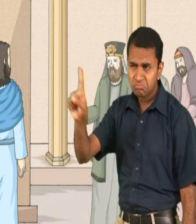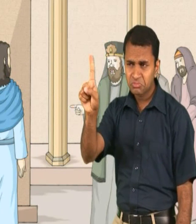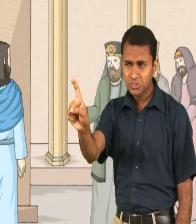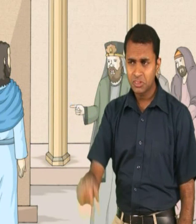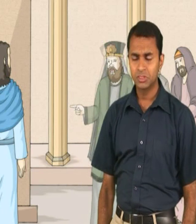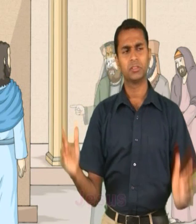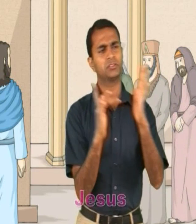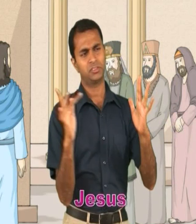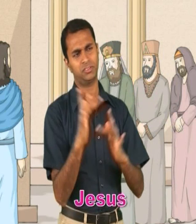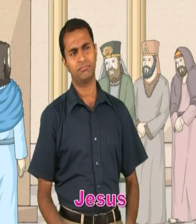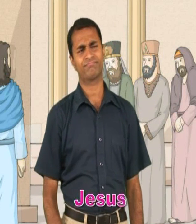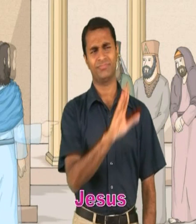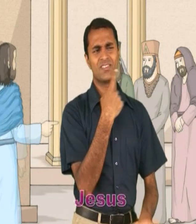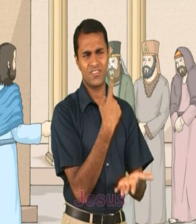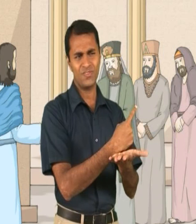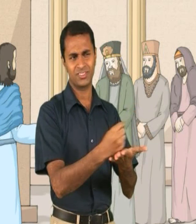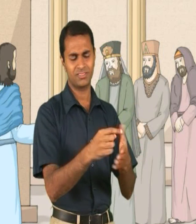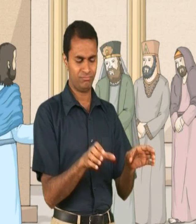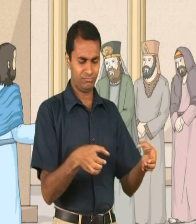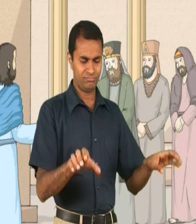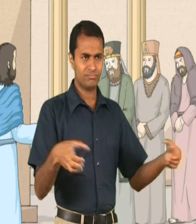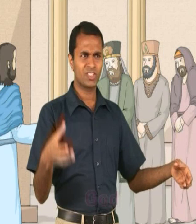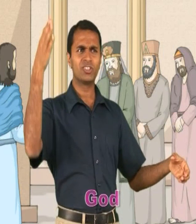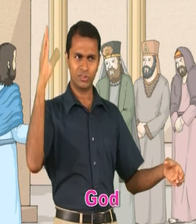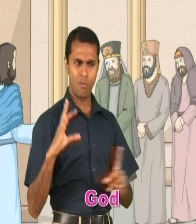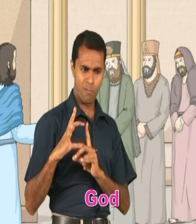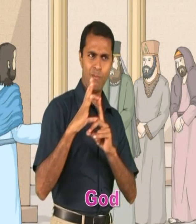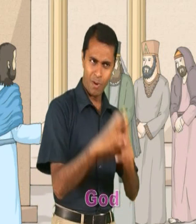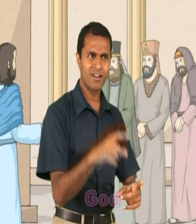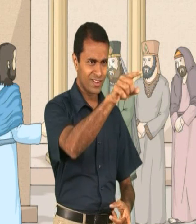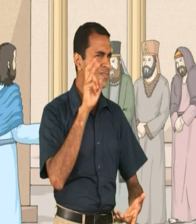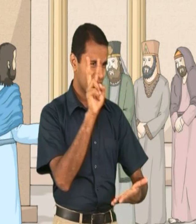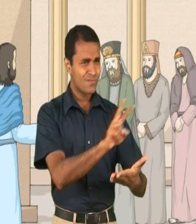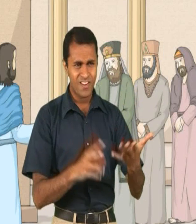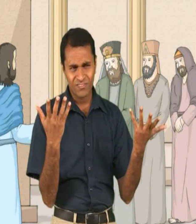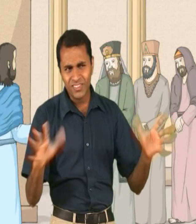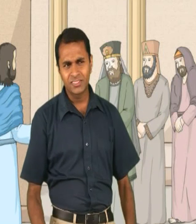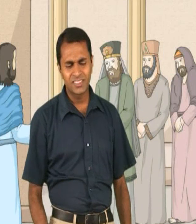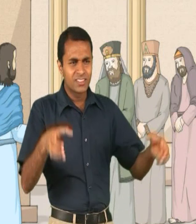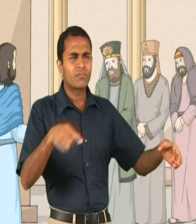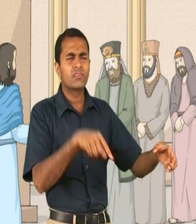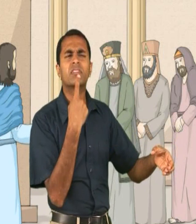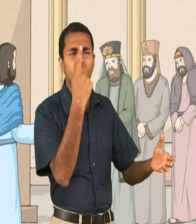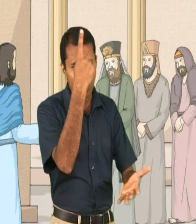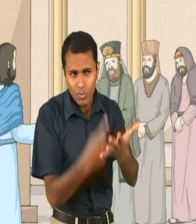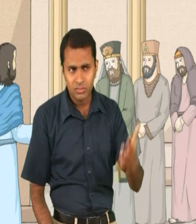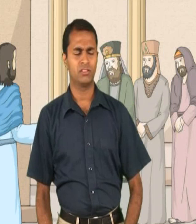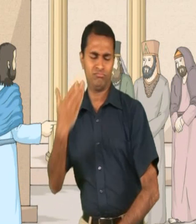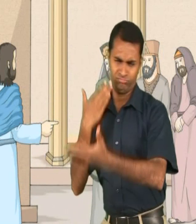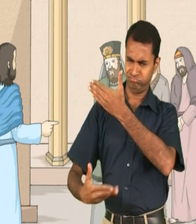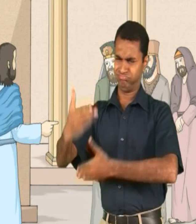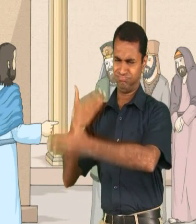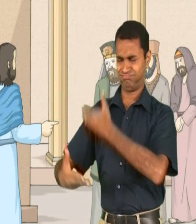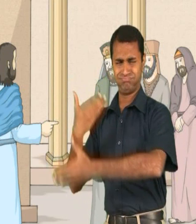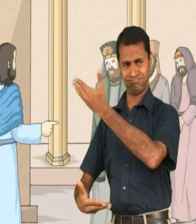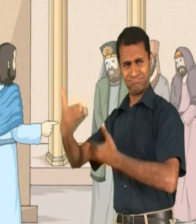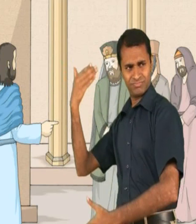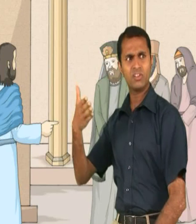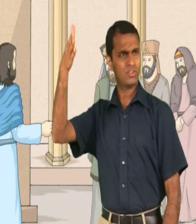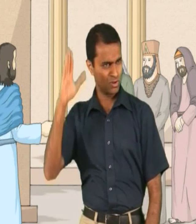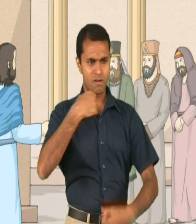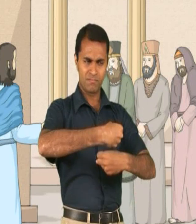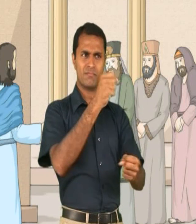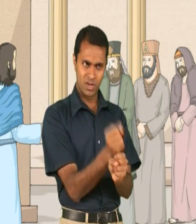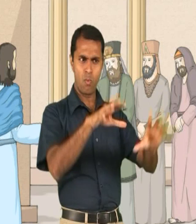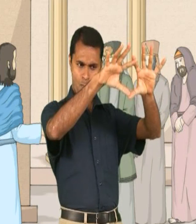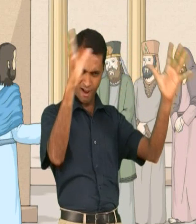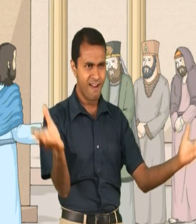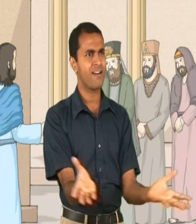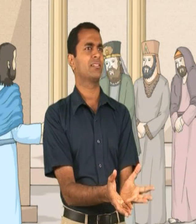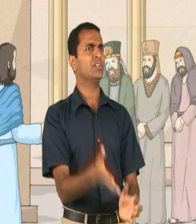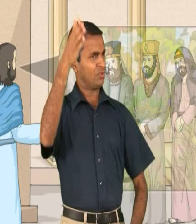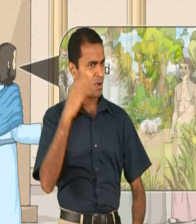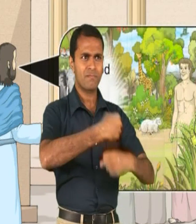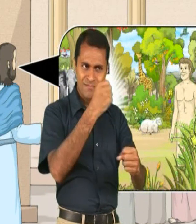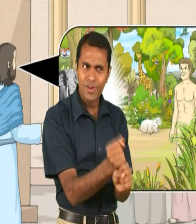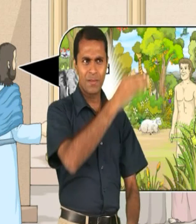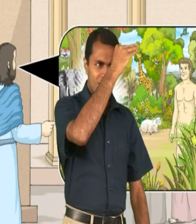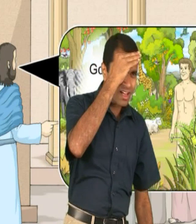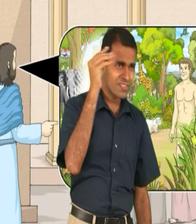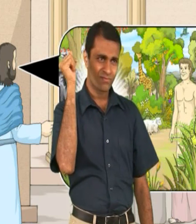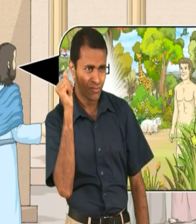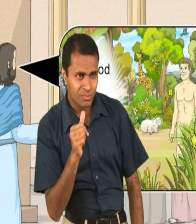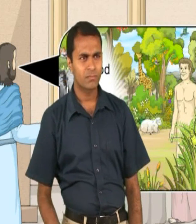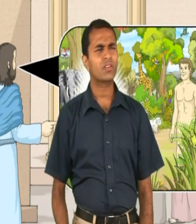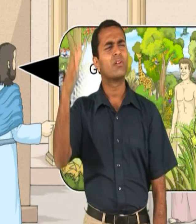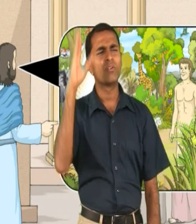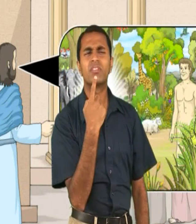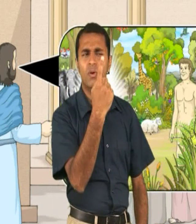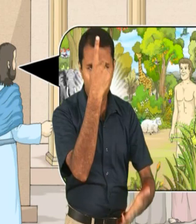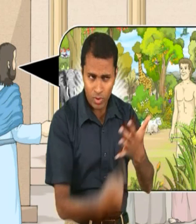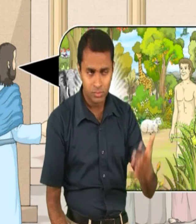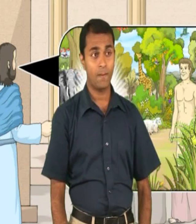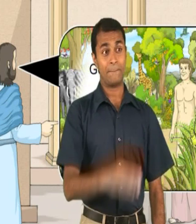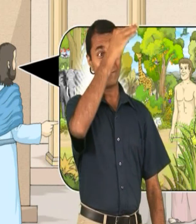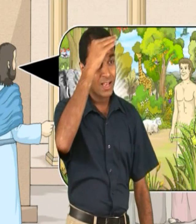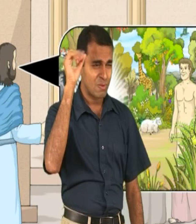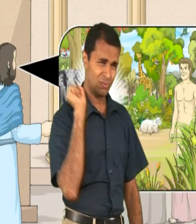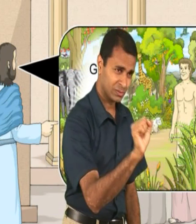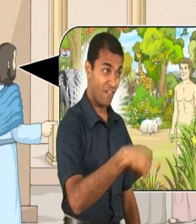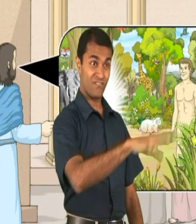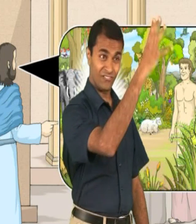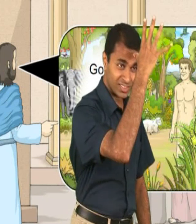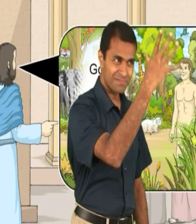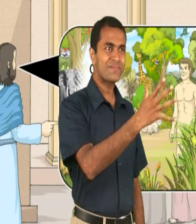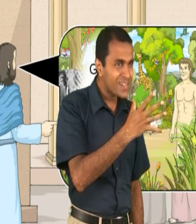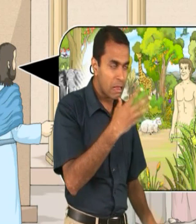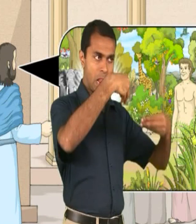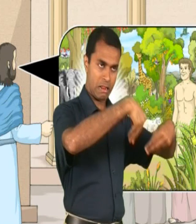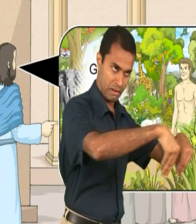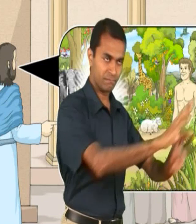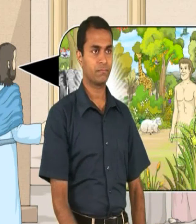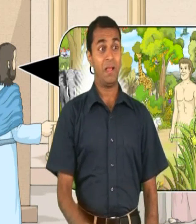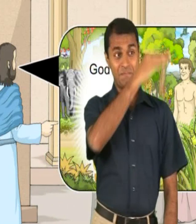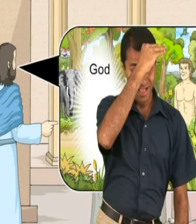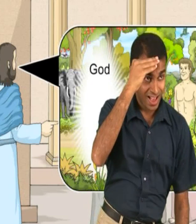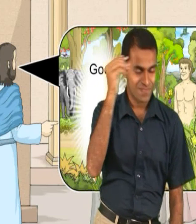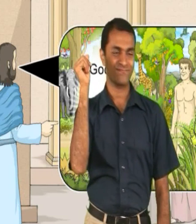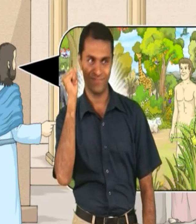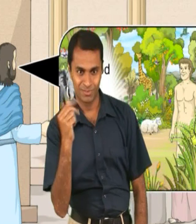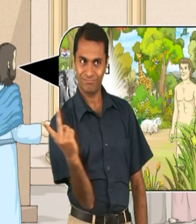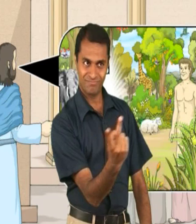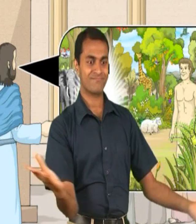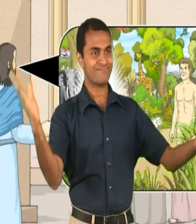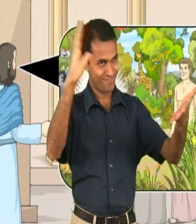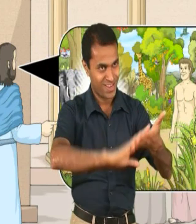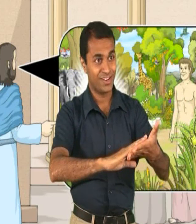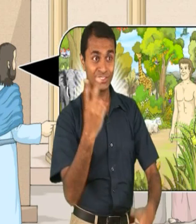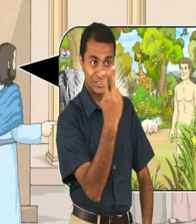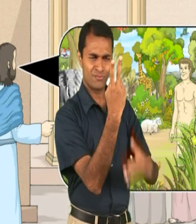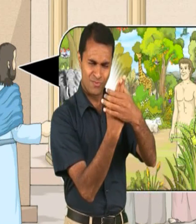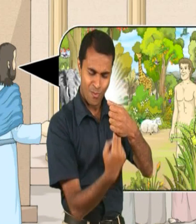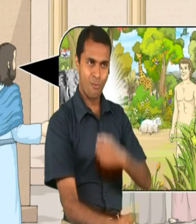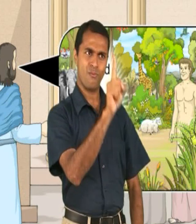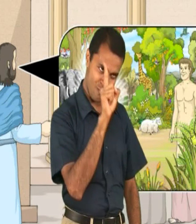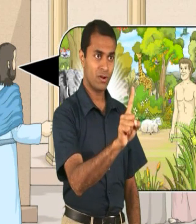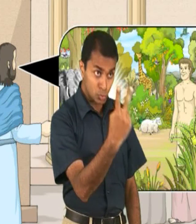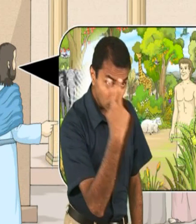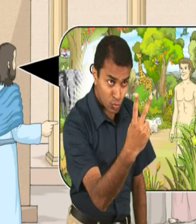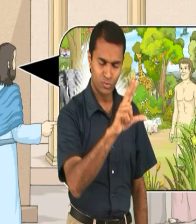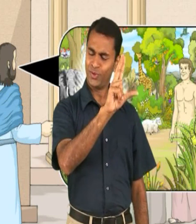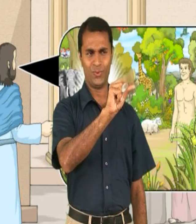Jesus answered, “Have you not read that from the beginning the Creator ‘made them male and female,’ and said, ‘For this reason a man will leave his father and mother and be united to his wife, and the two will become one flesh’?